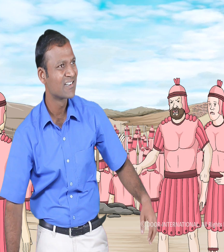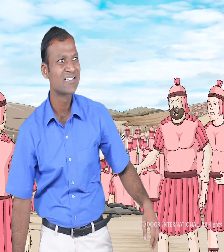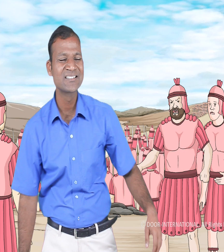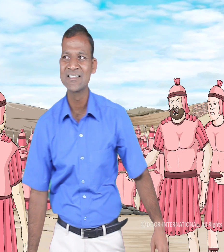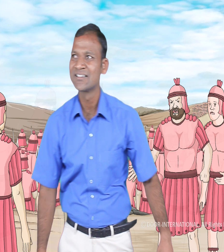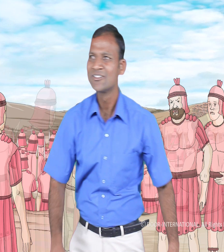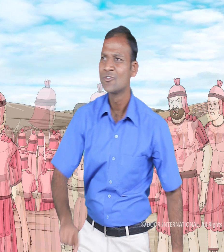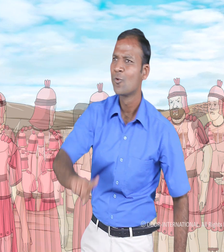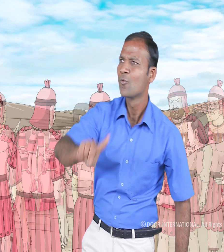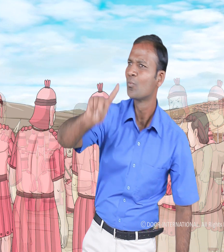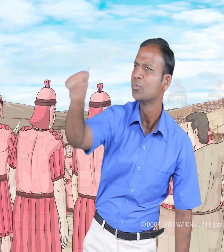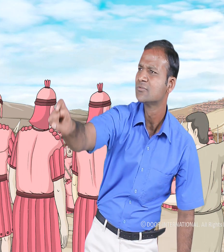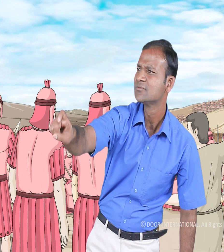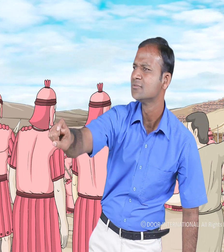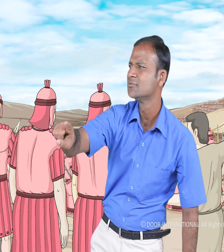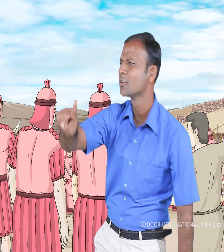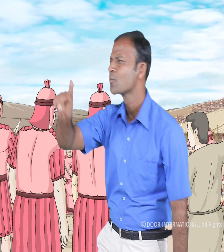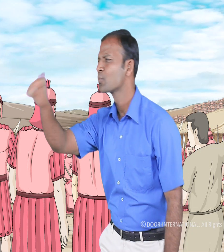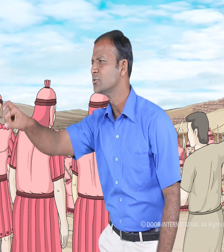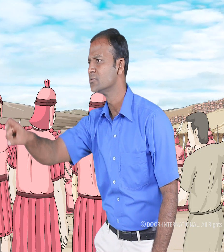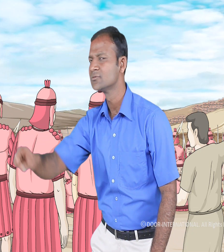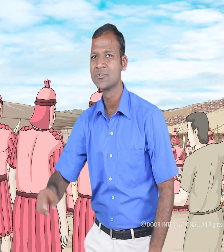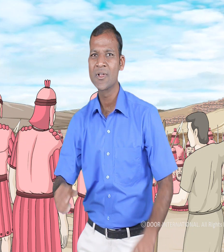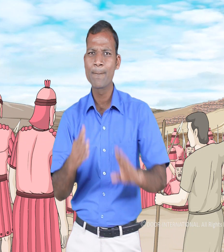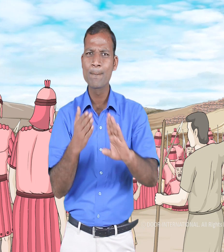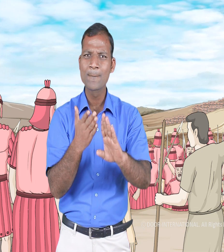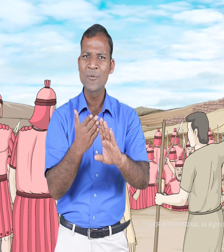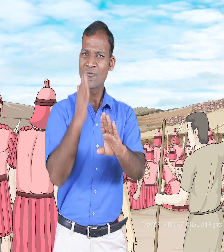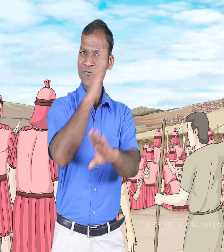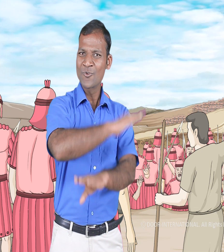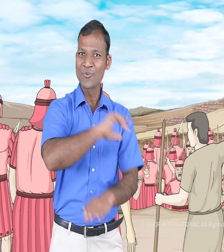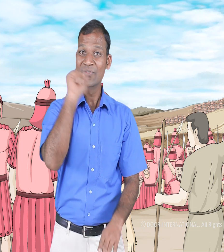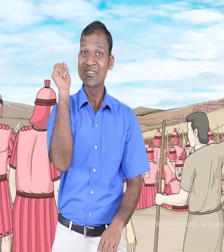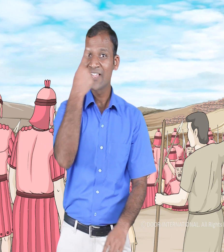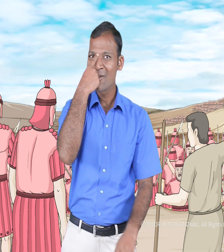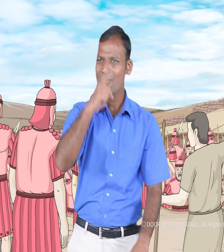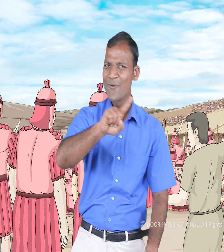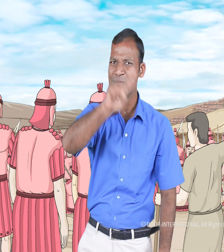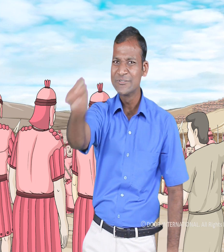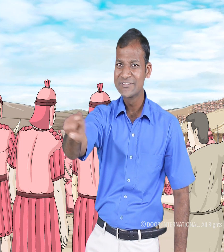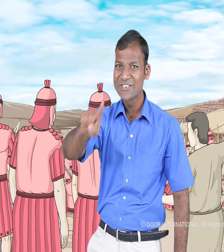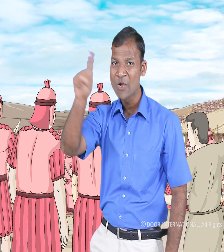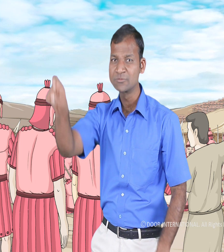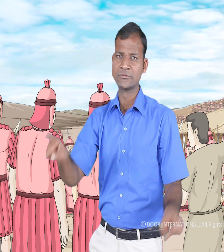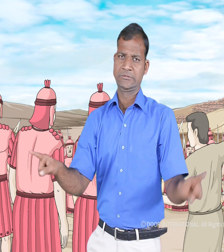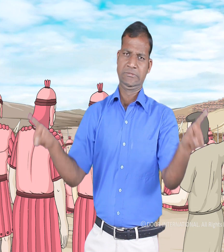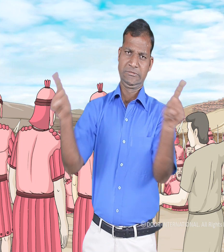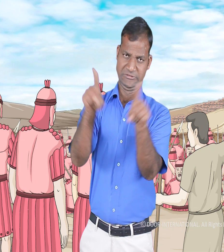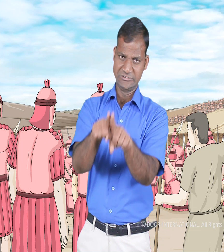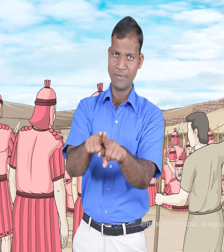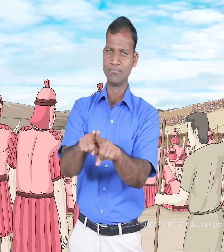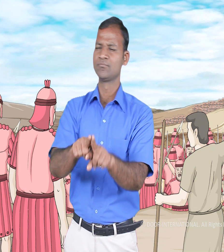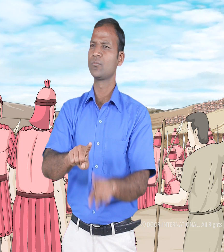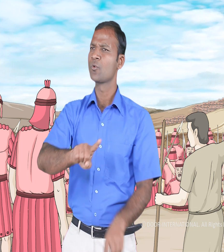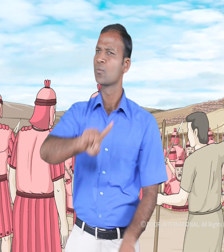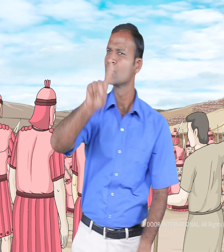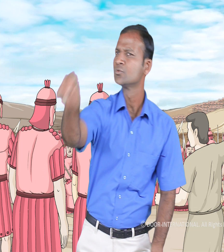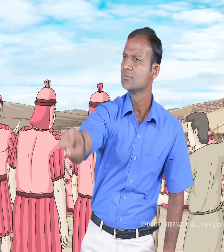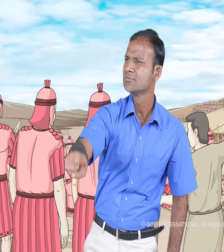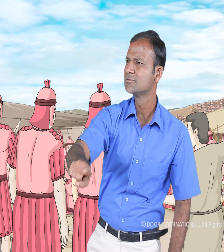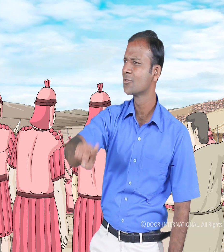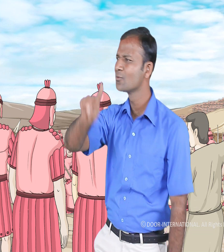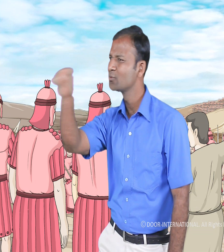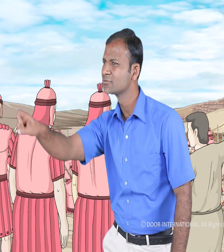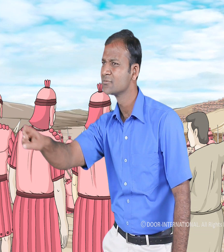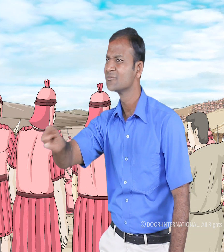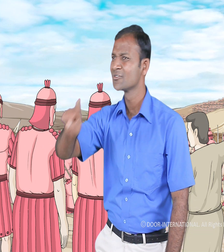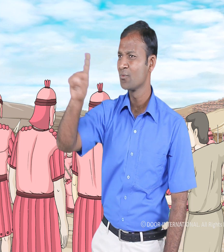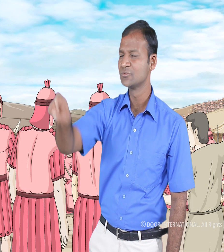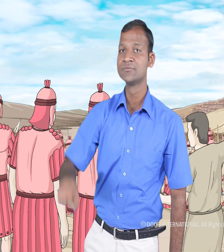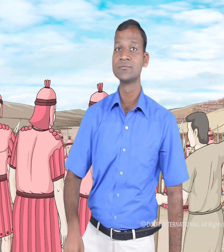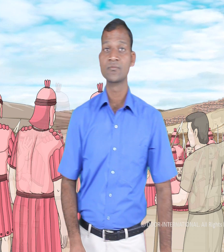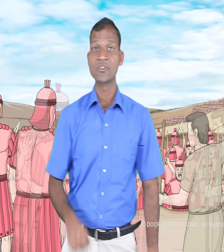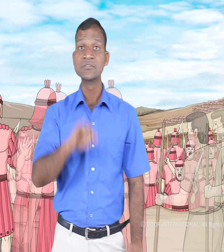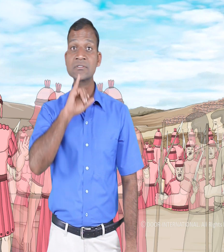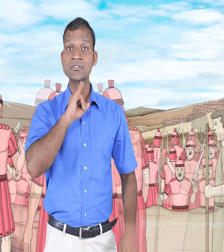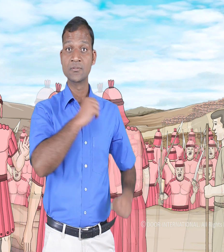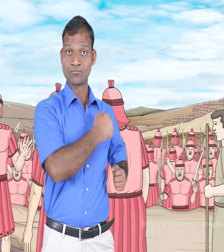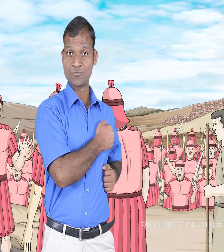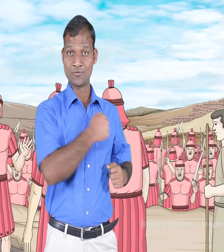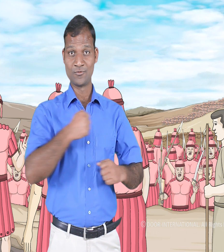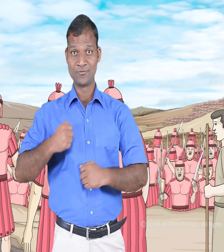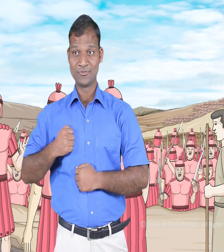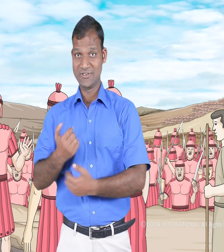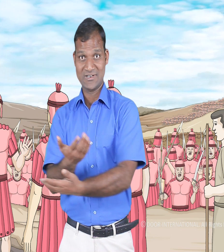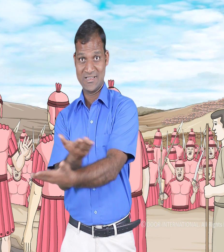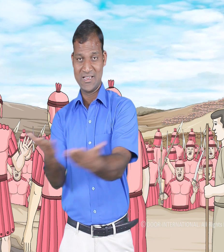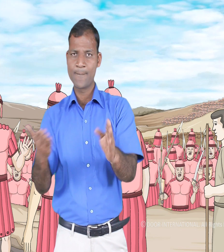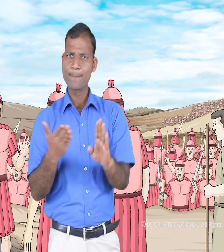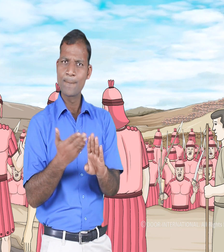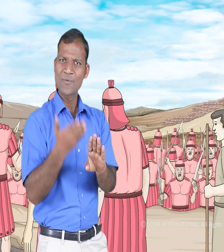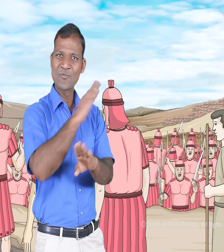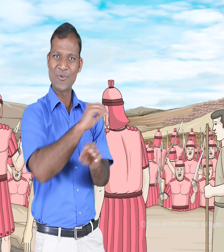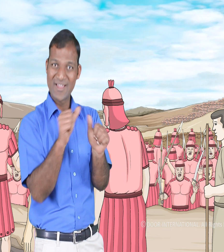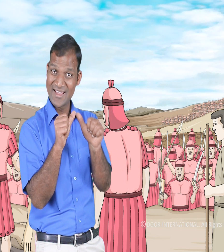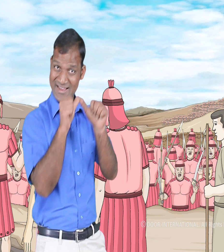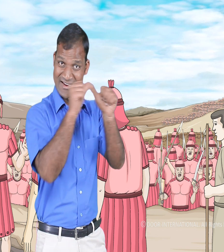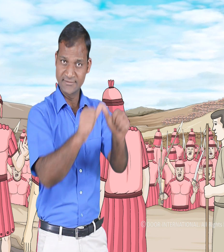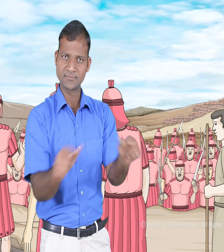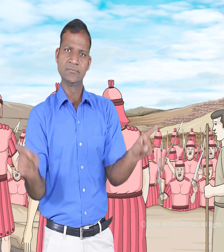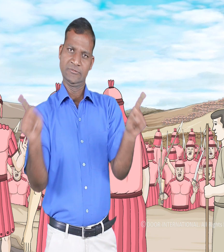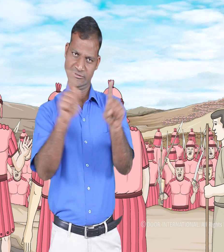“Was it not just a question?”